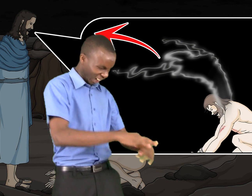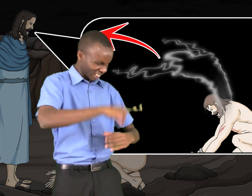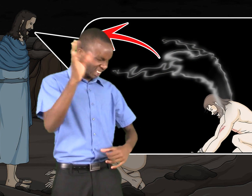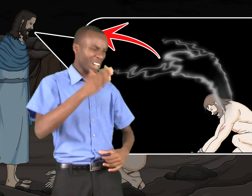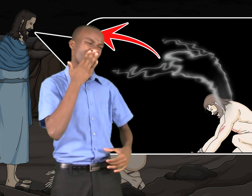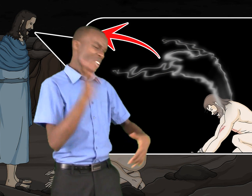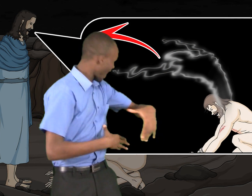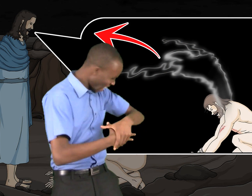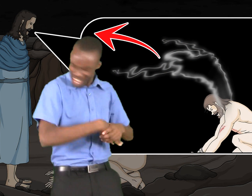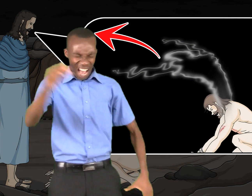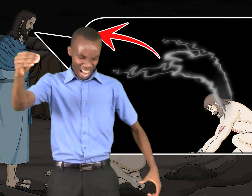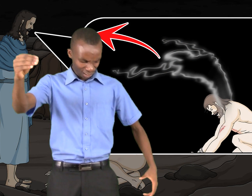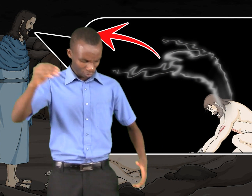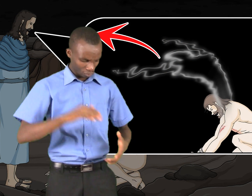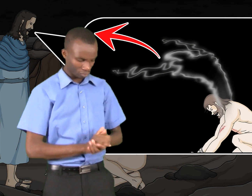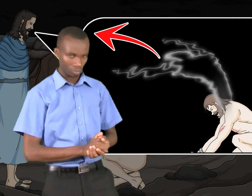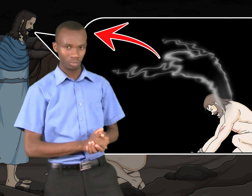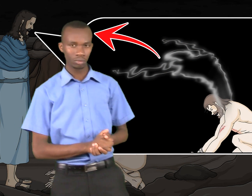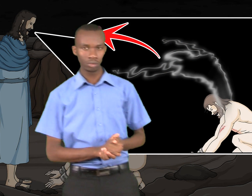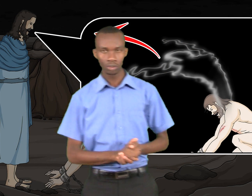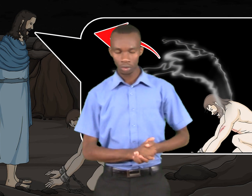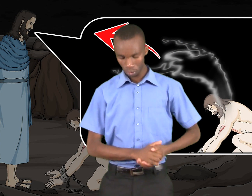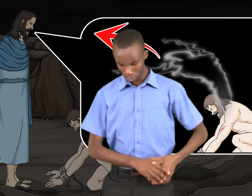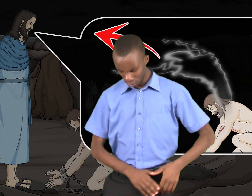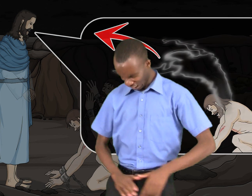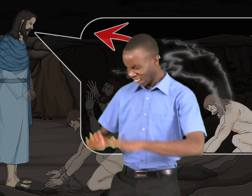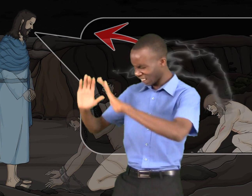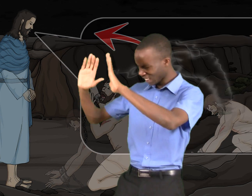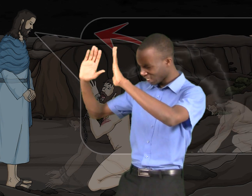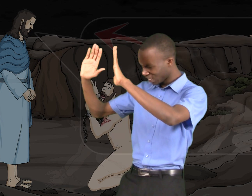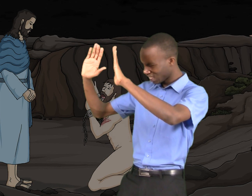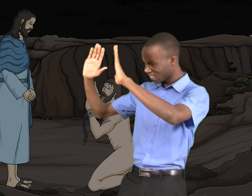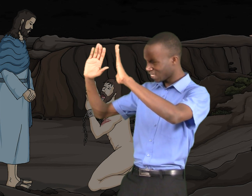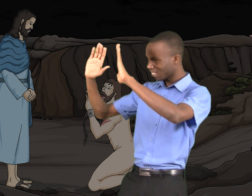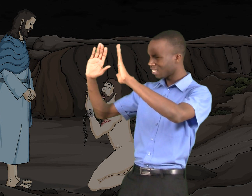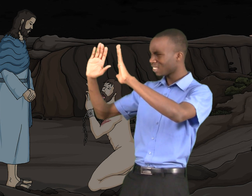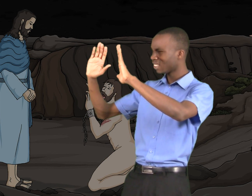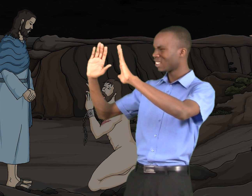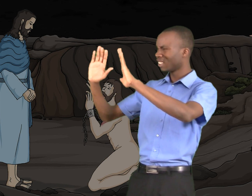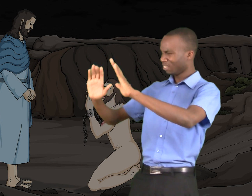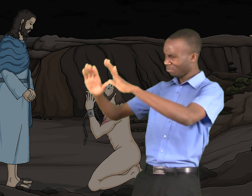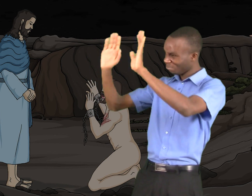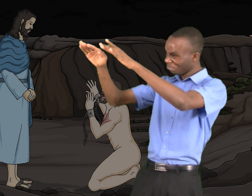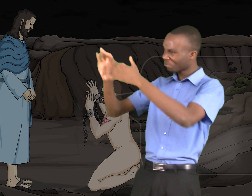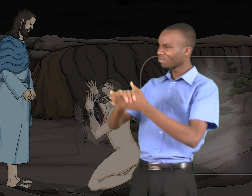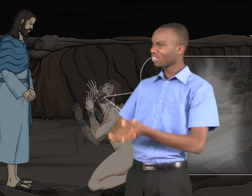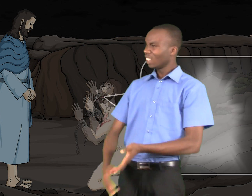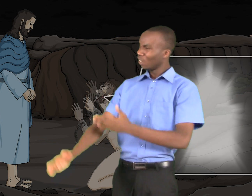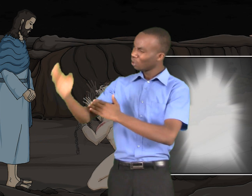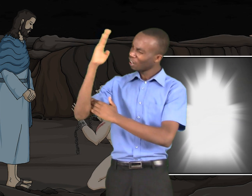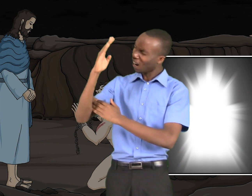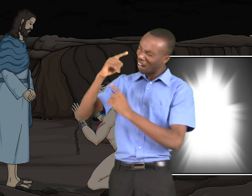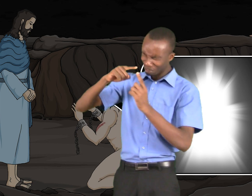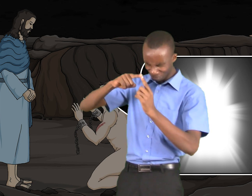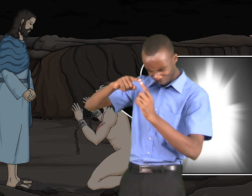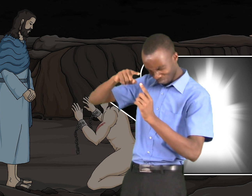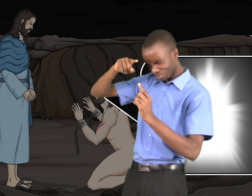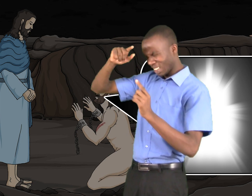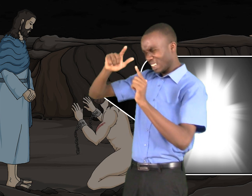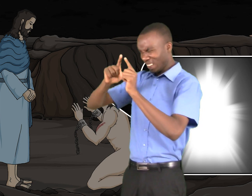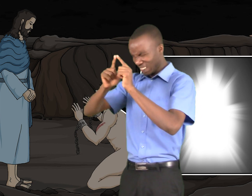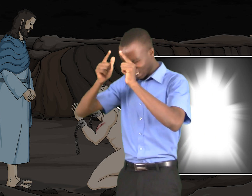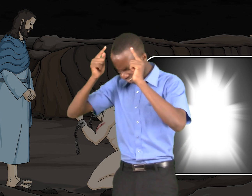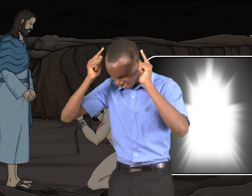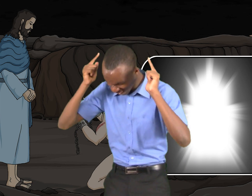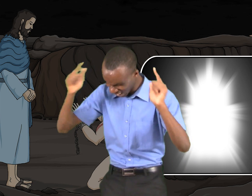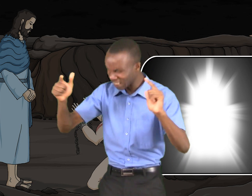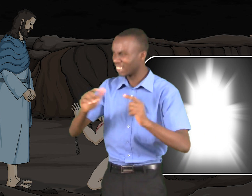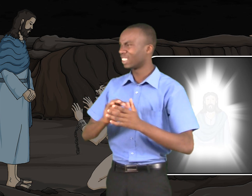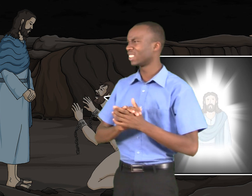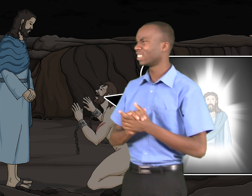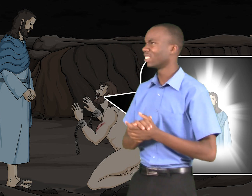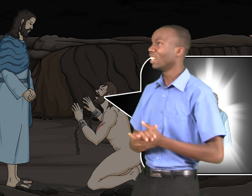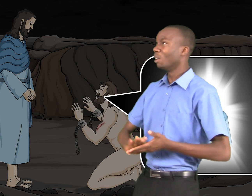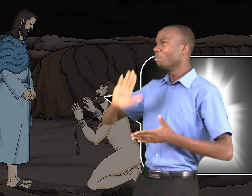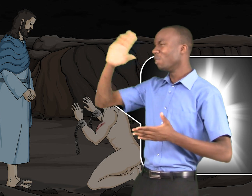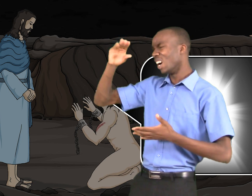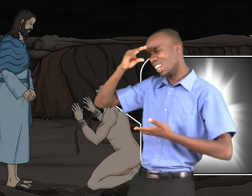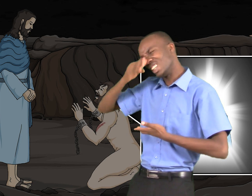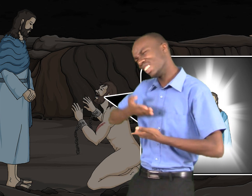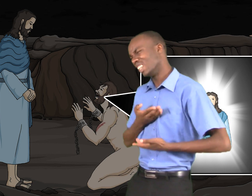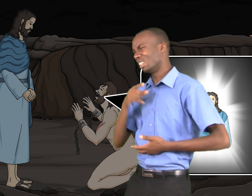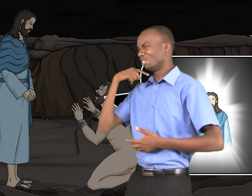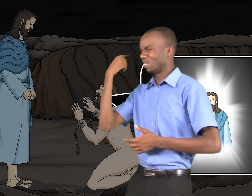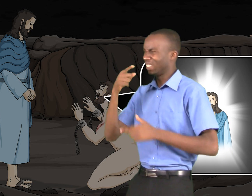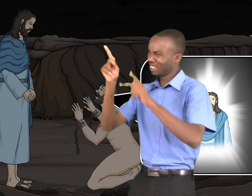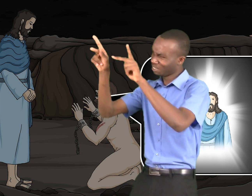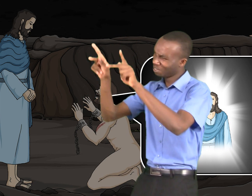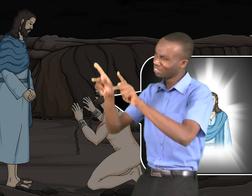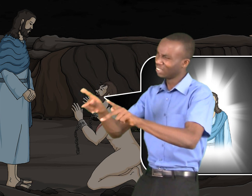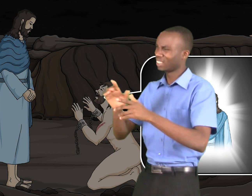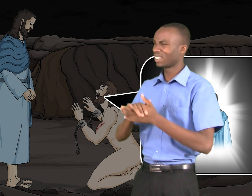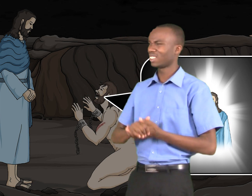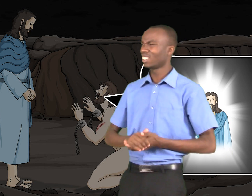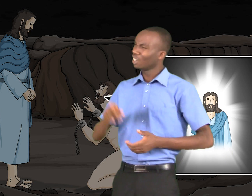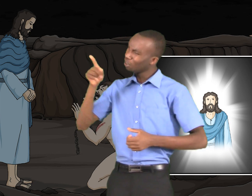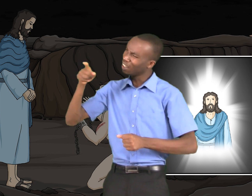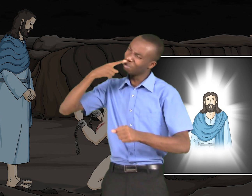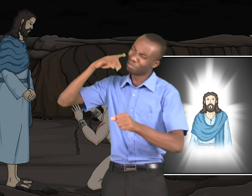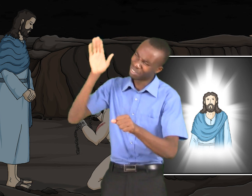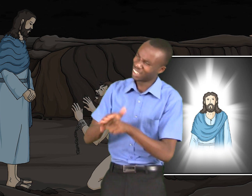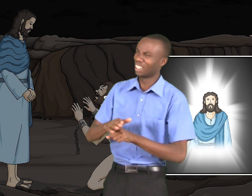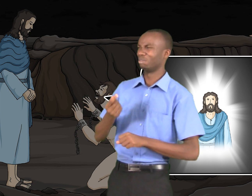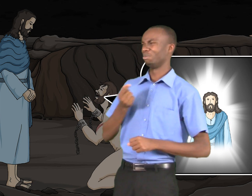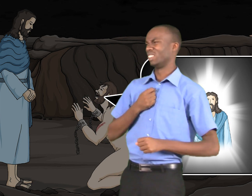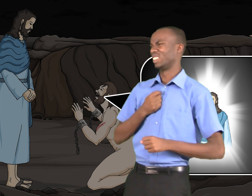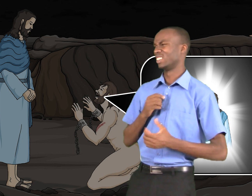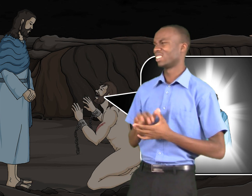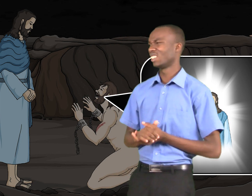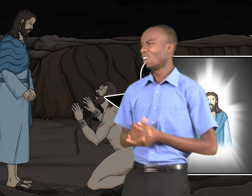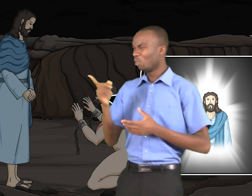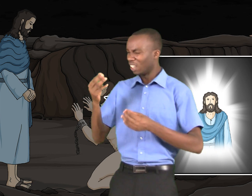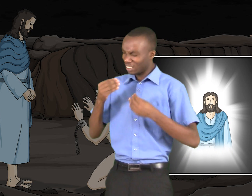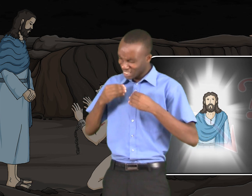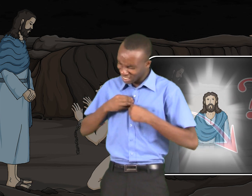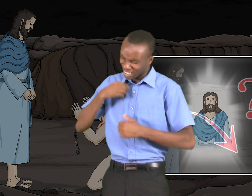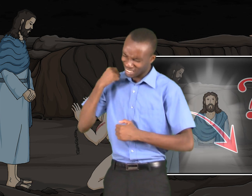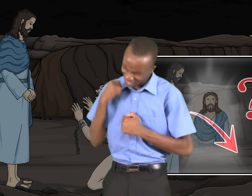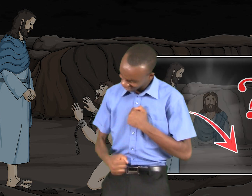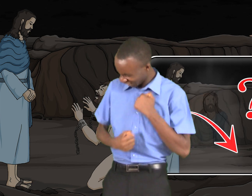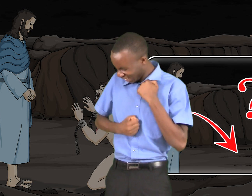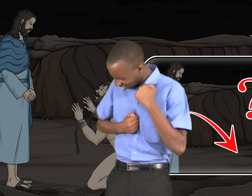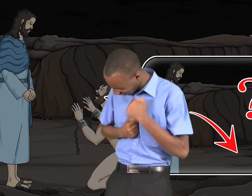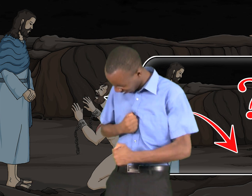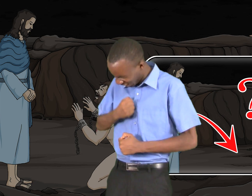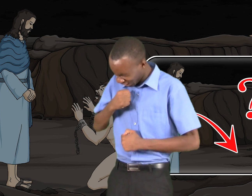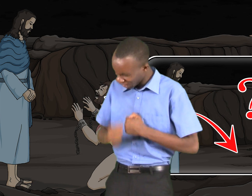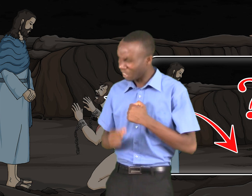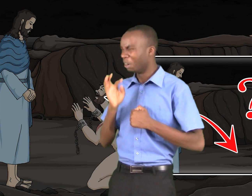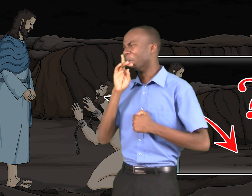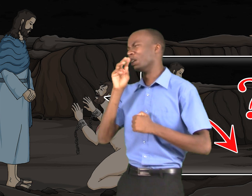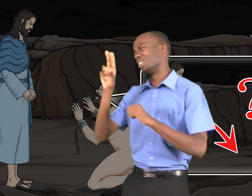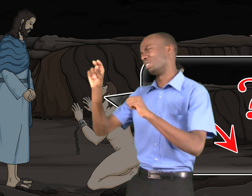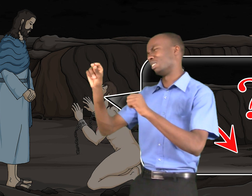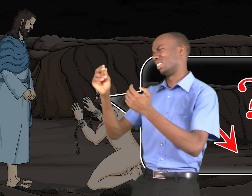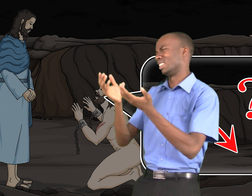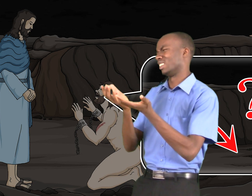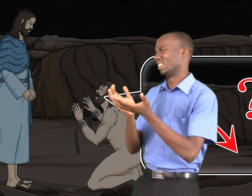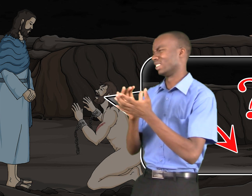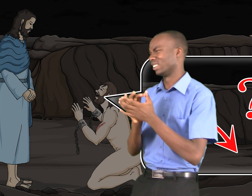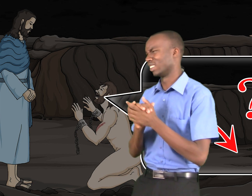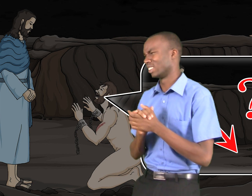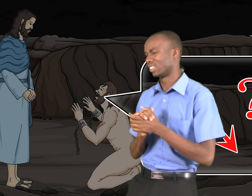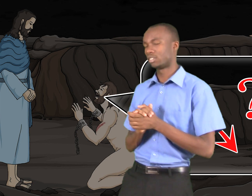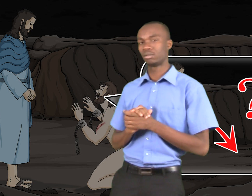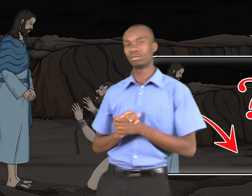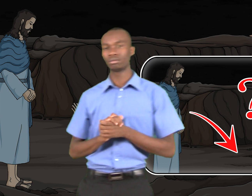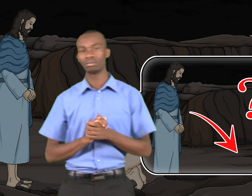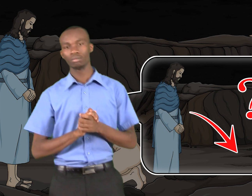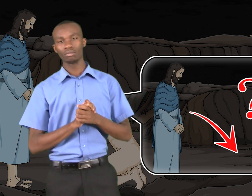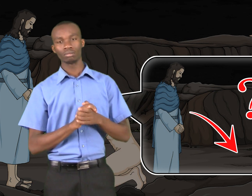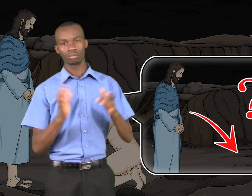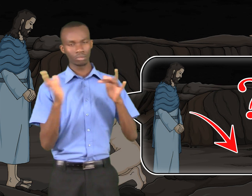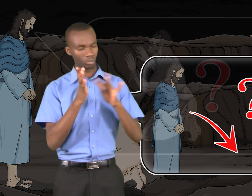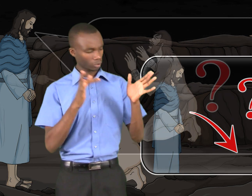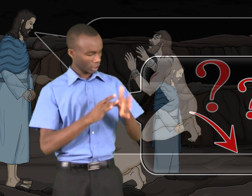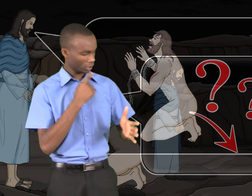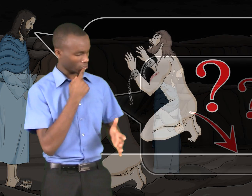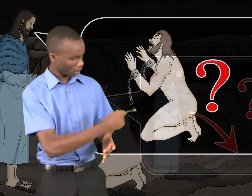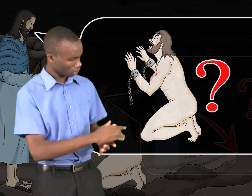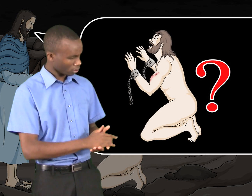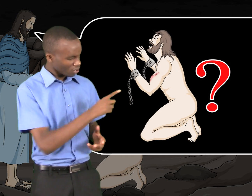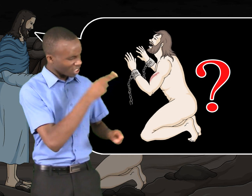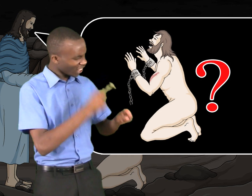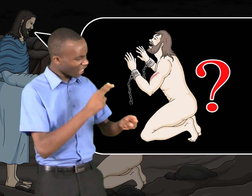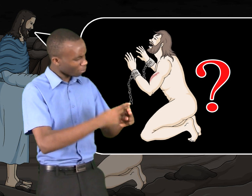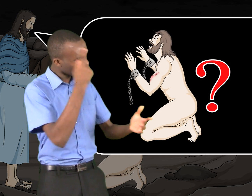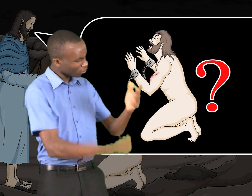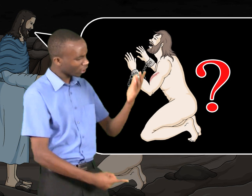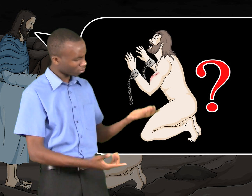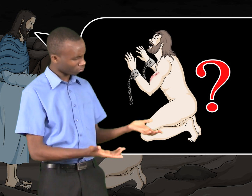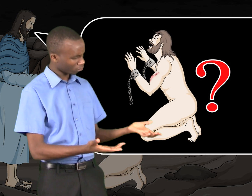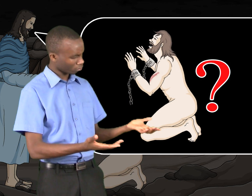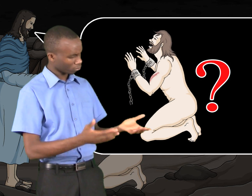For Jesus had already declared, “Come out of this man, you unclean spirit!”